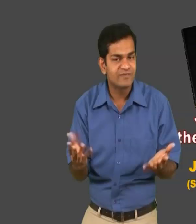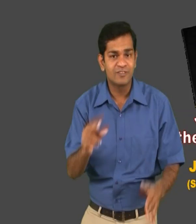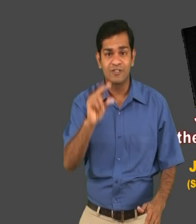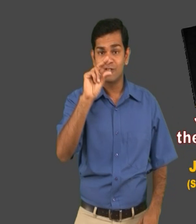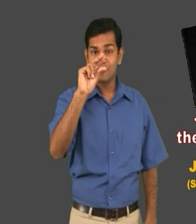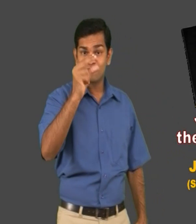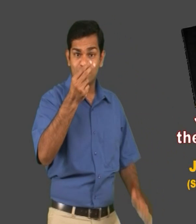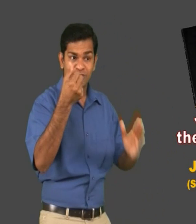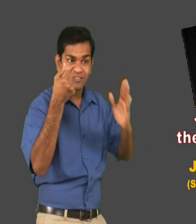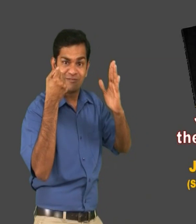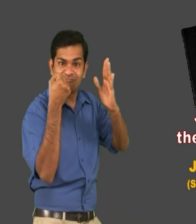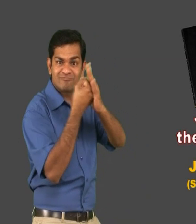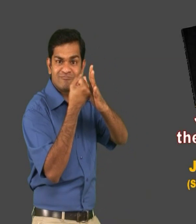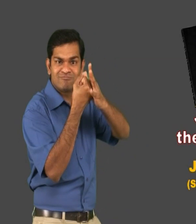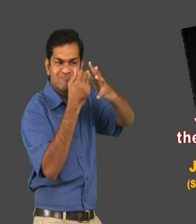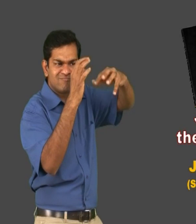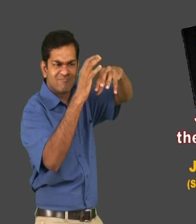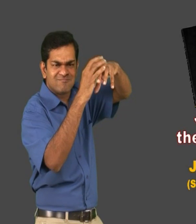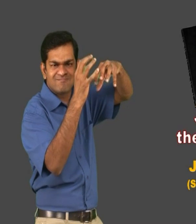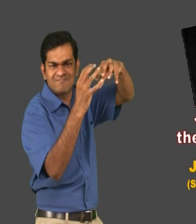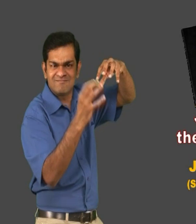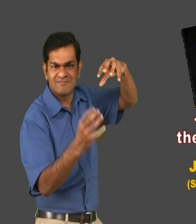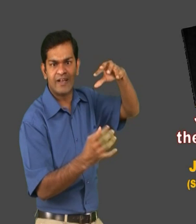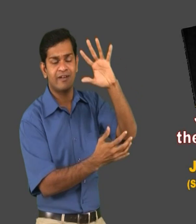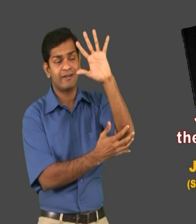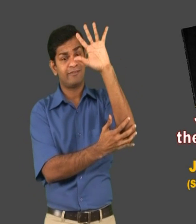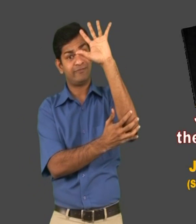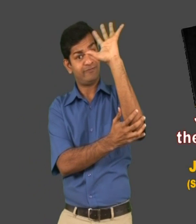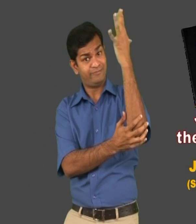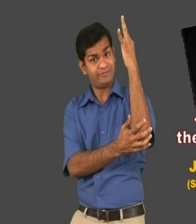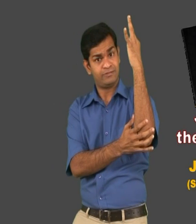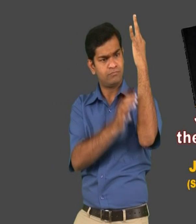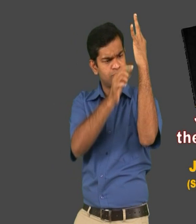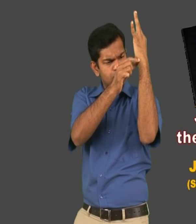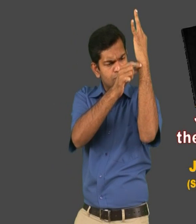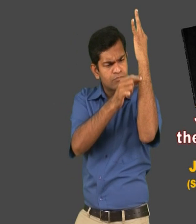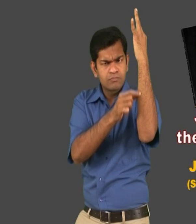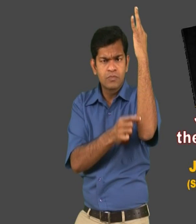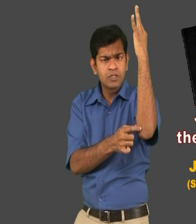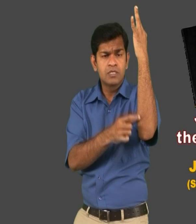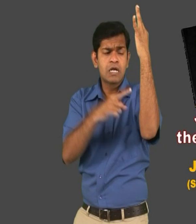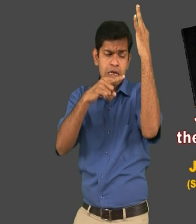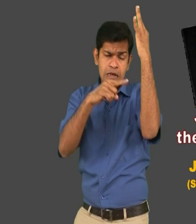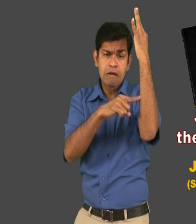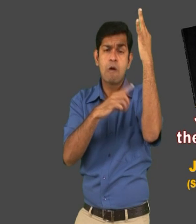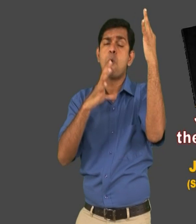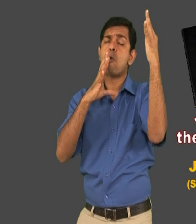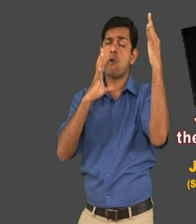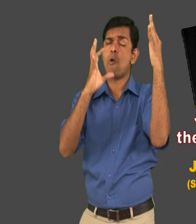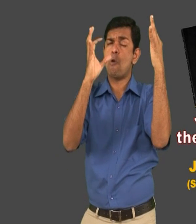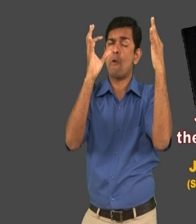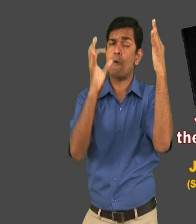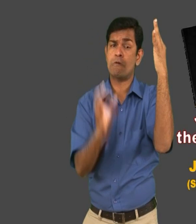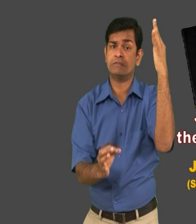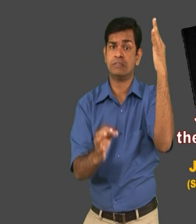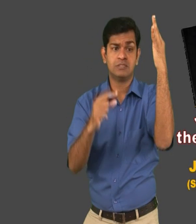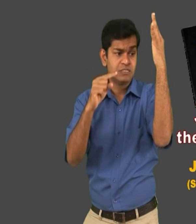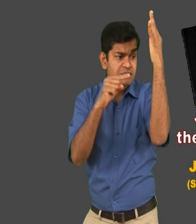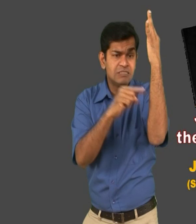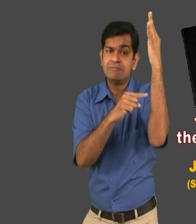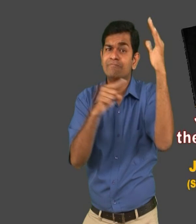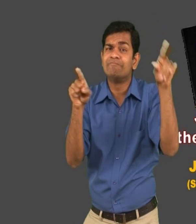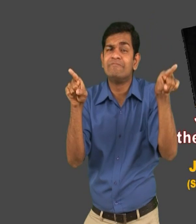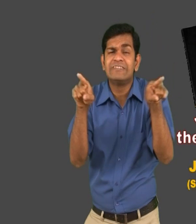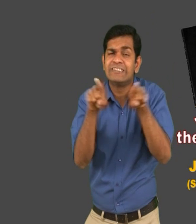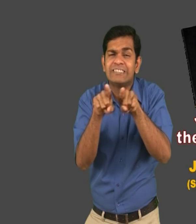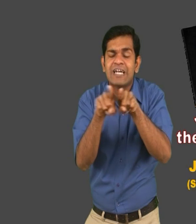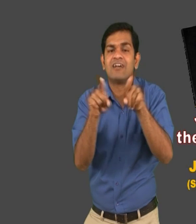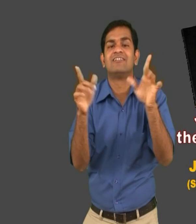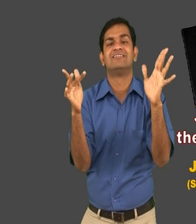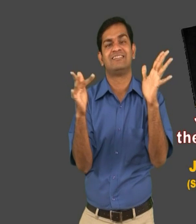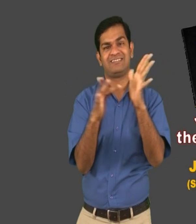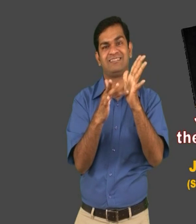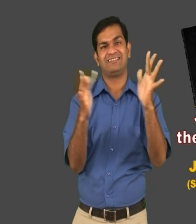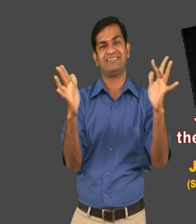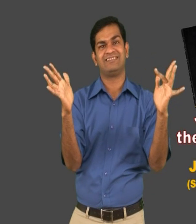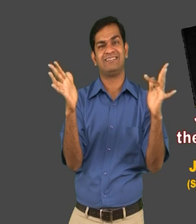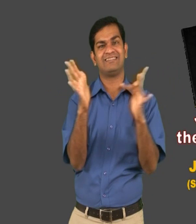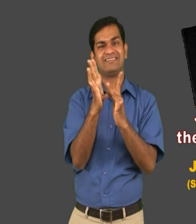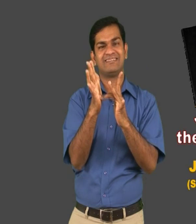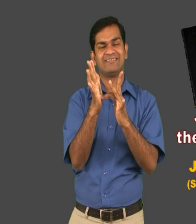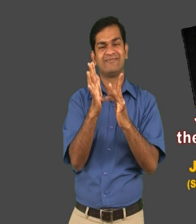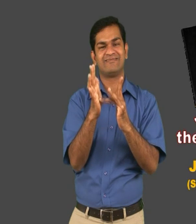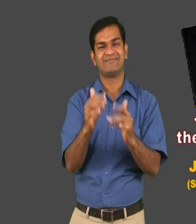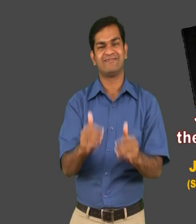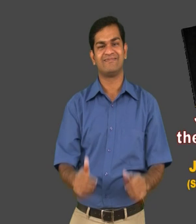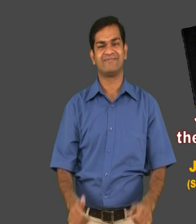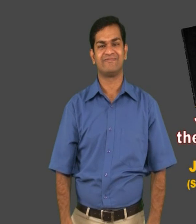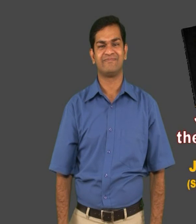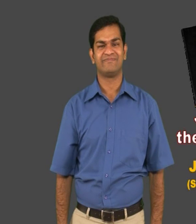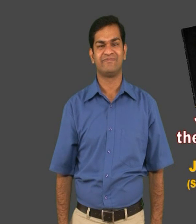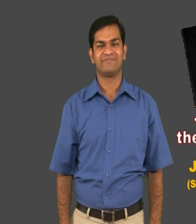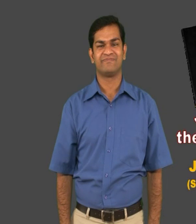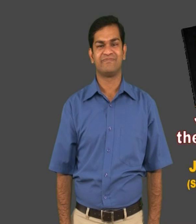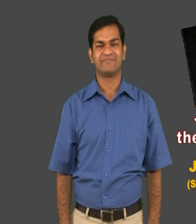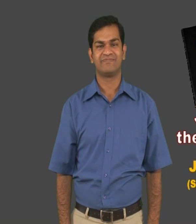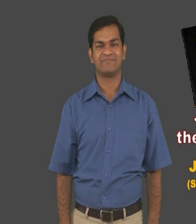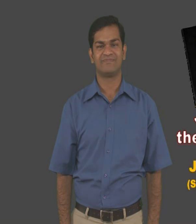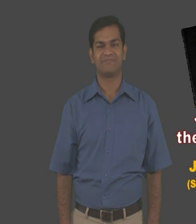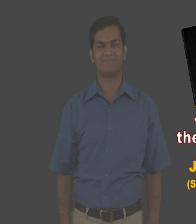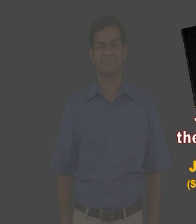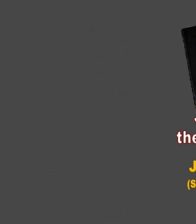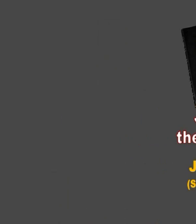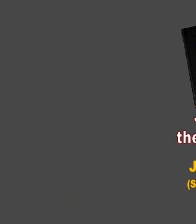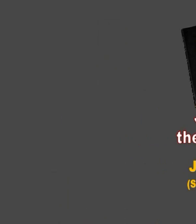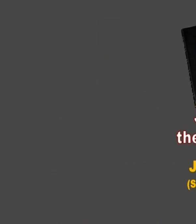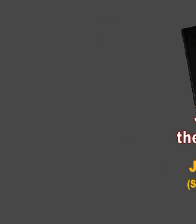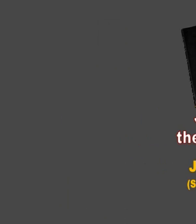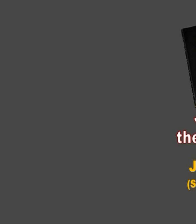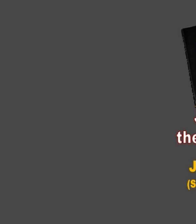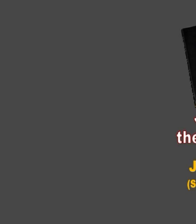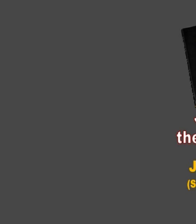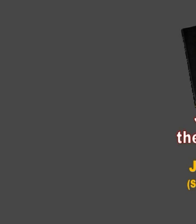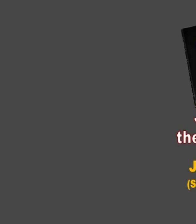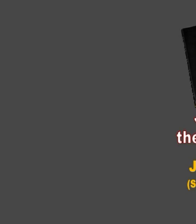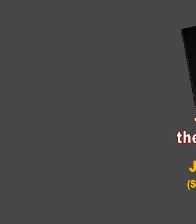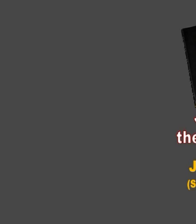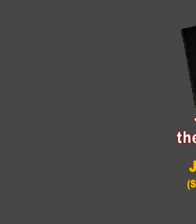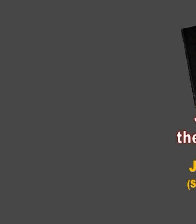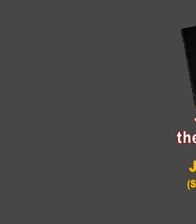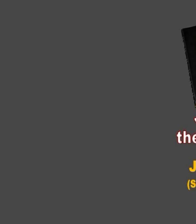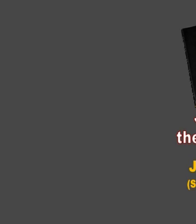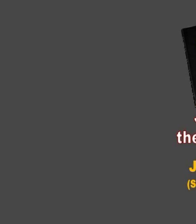Jesus is the true vine